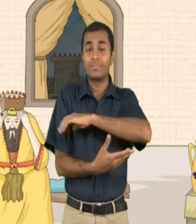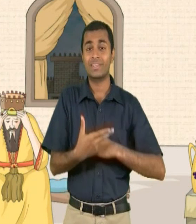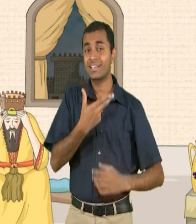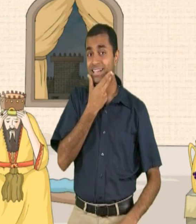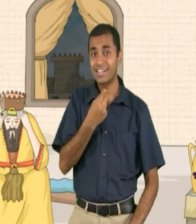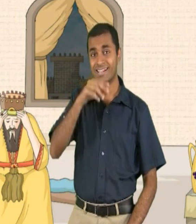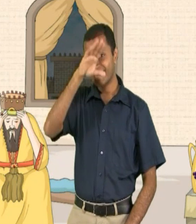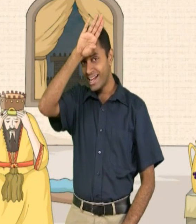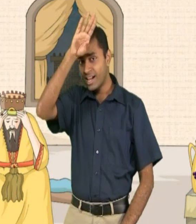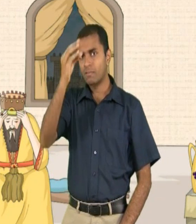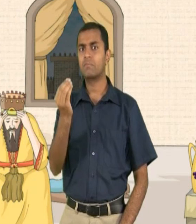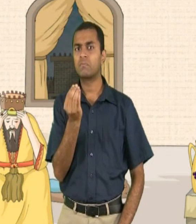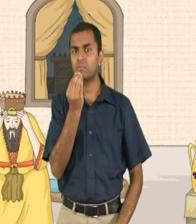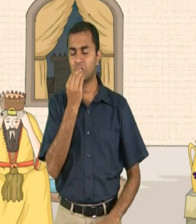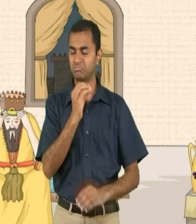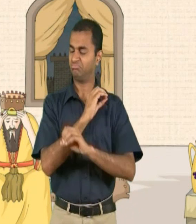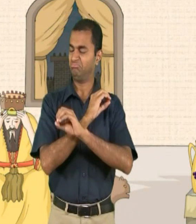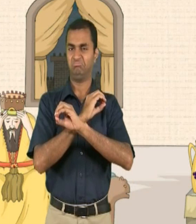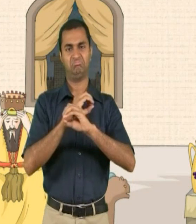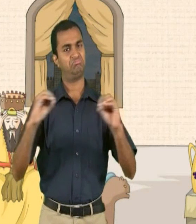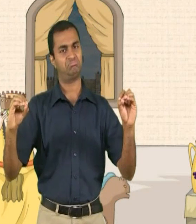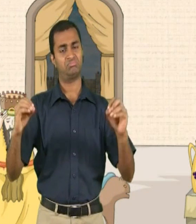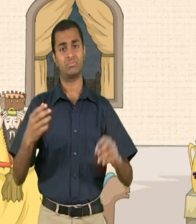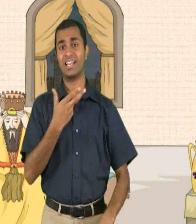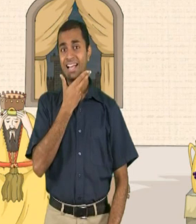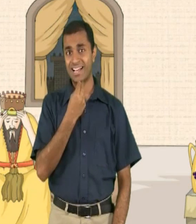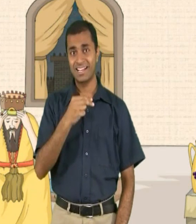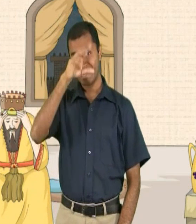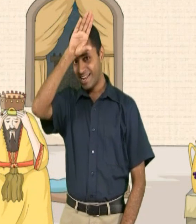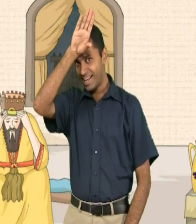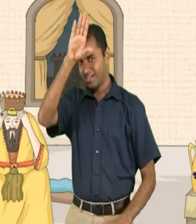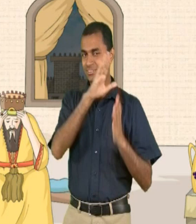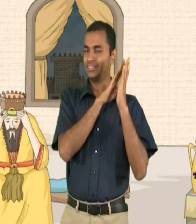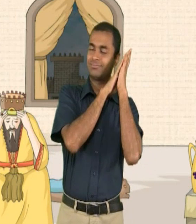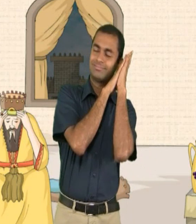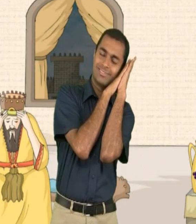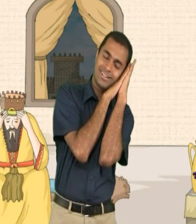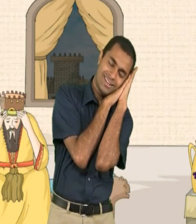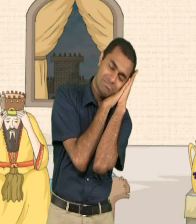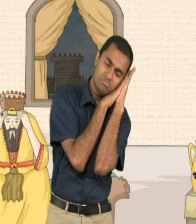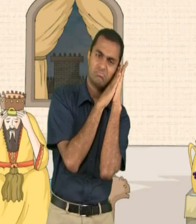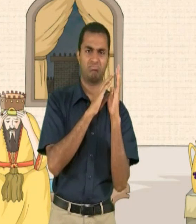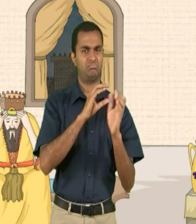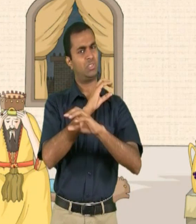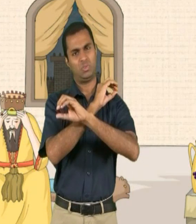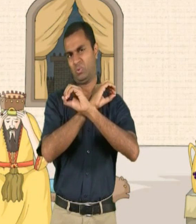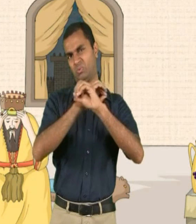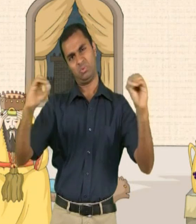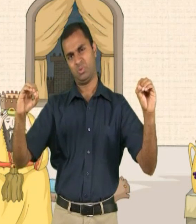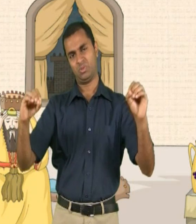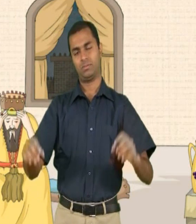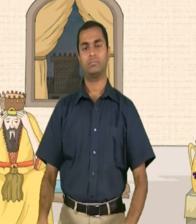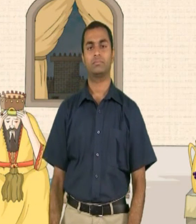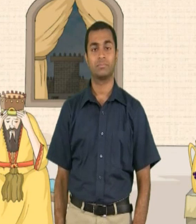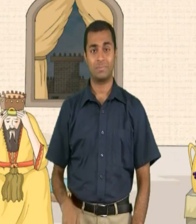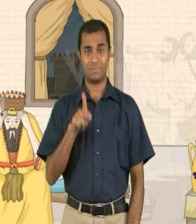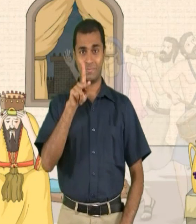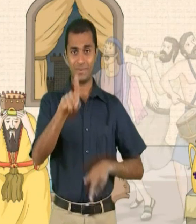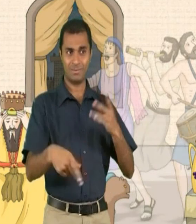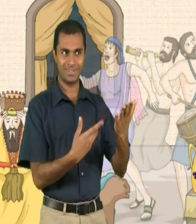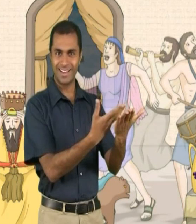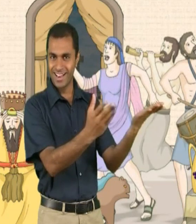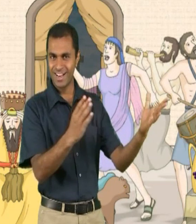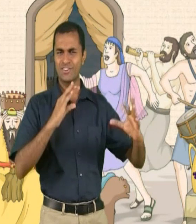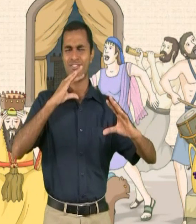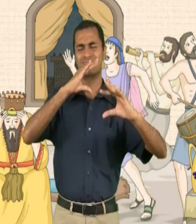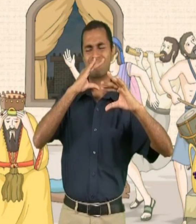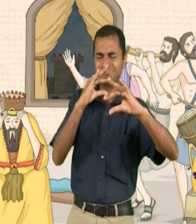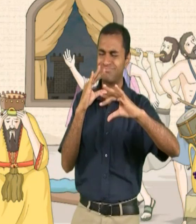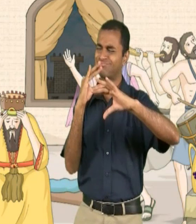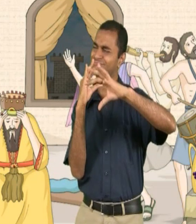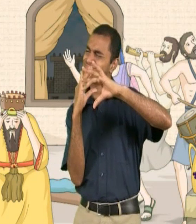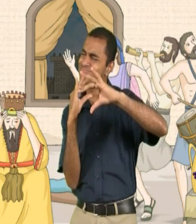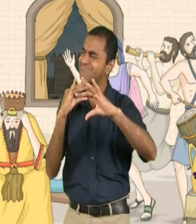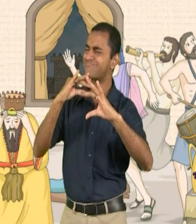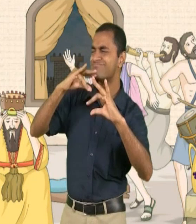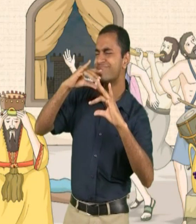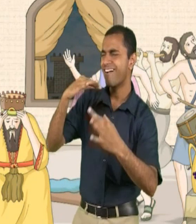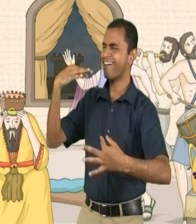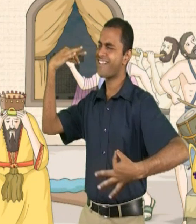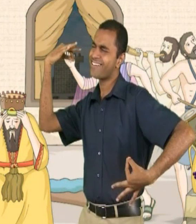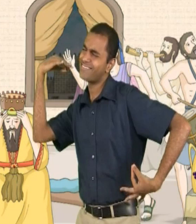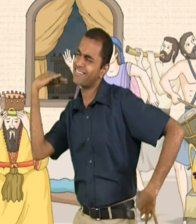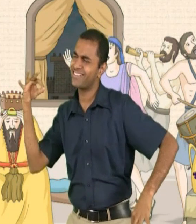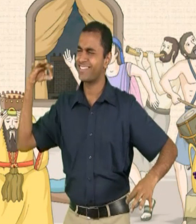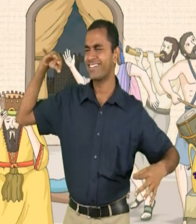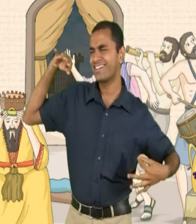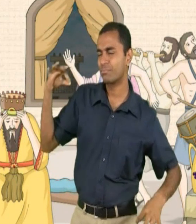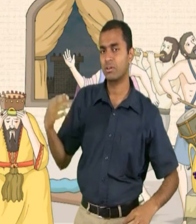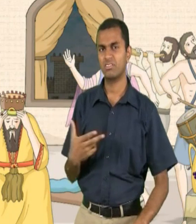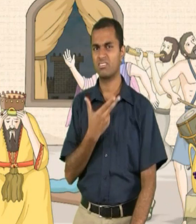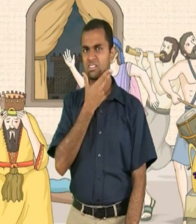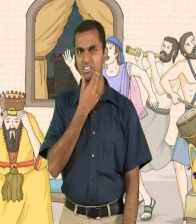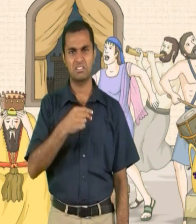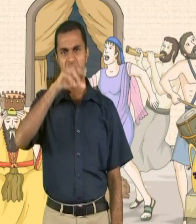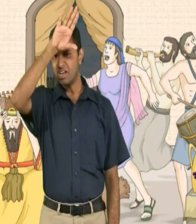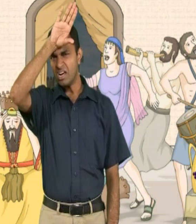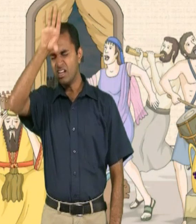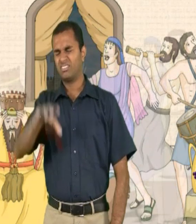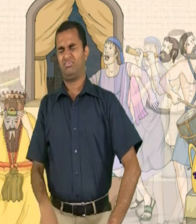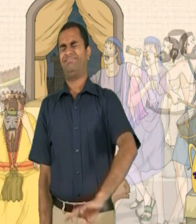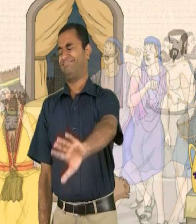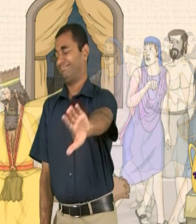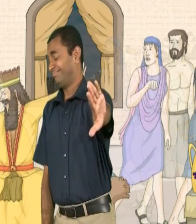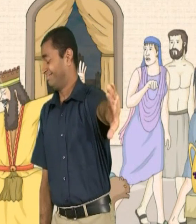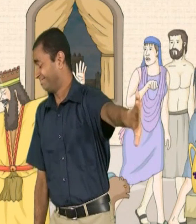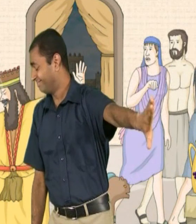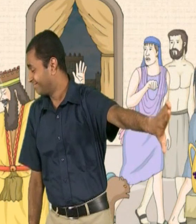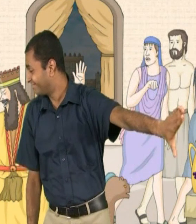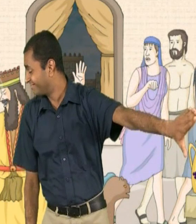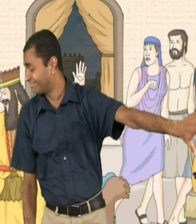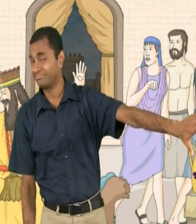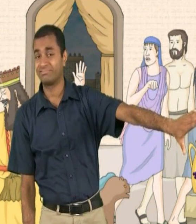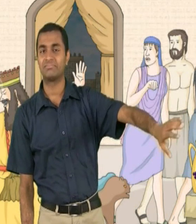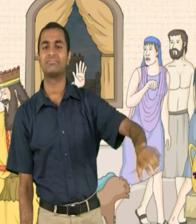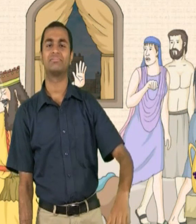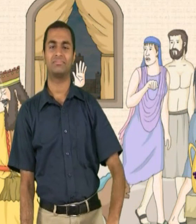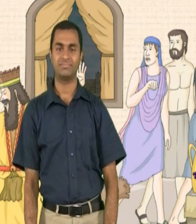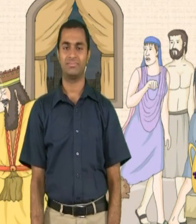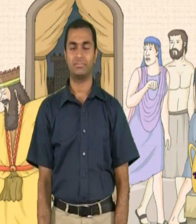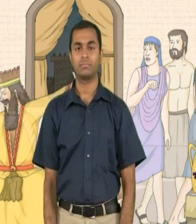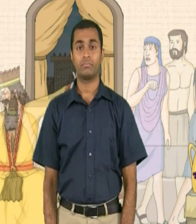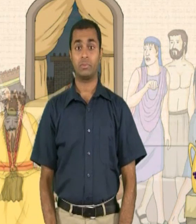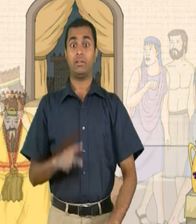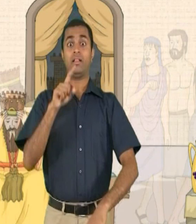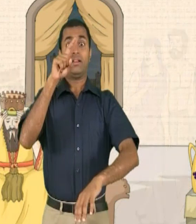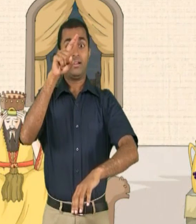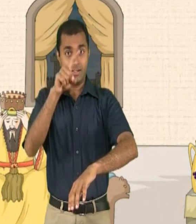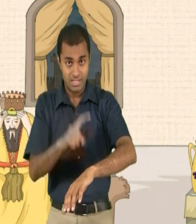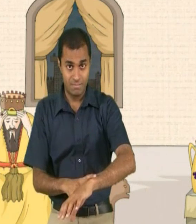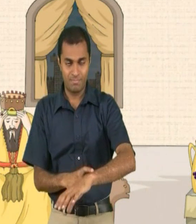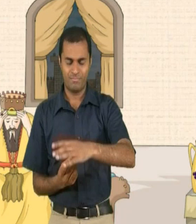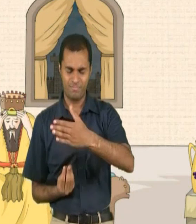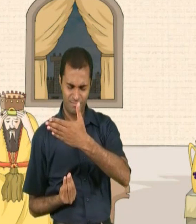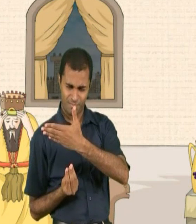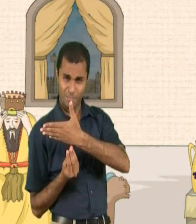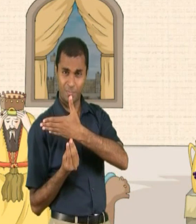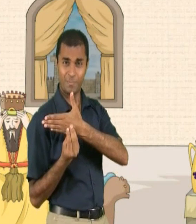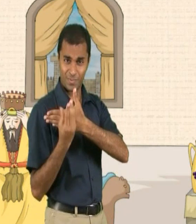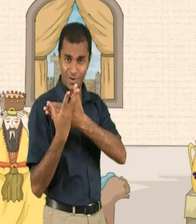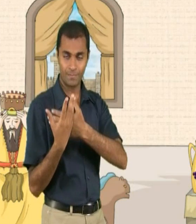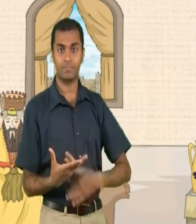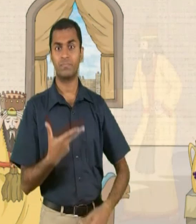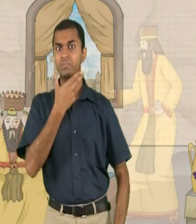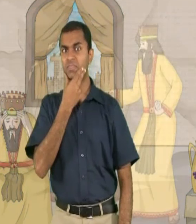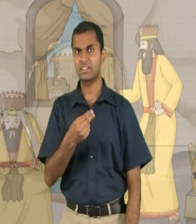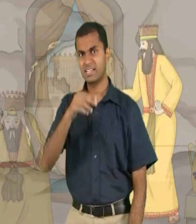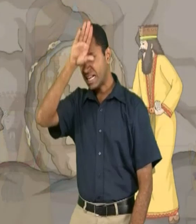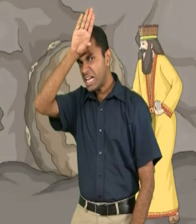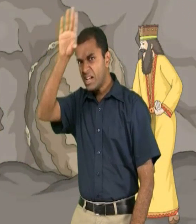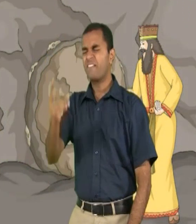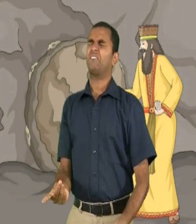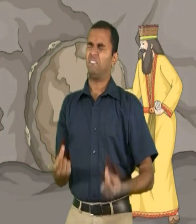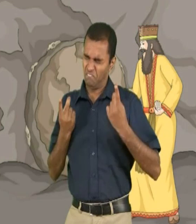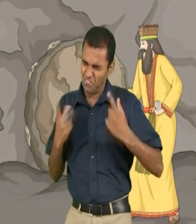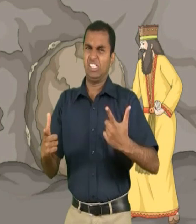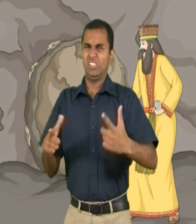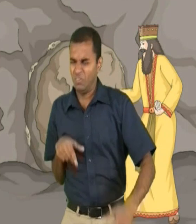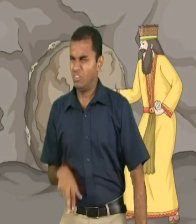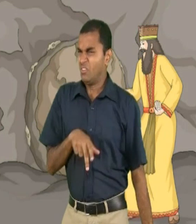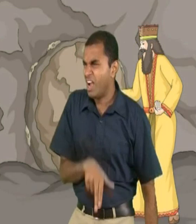No entertainment was brought before him, and sleep fled from him.